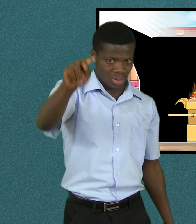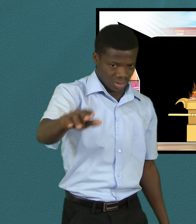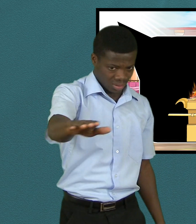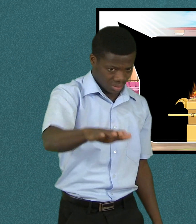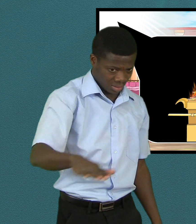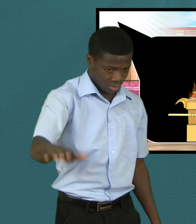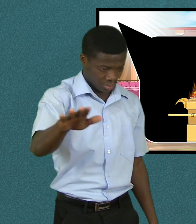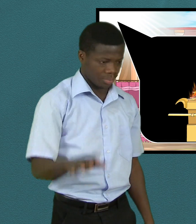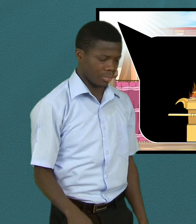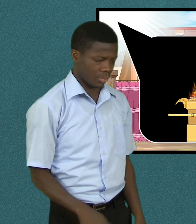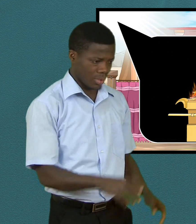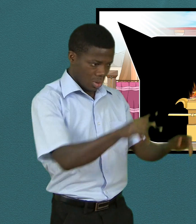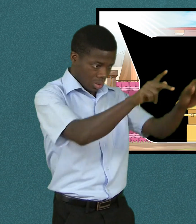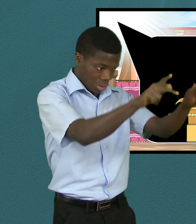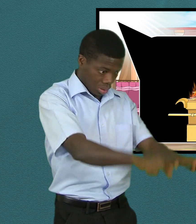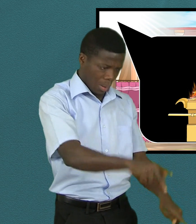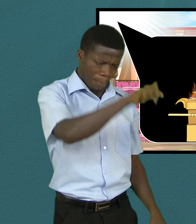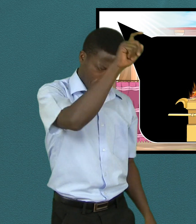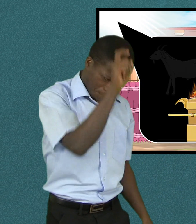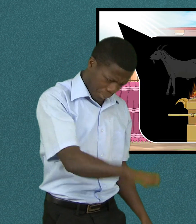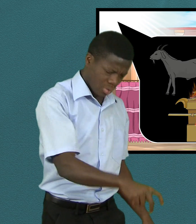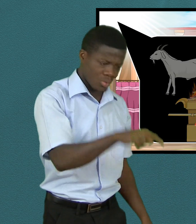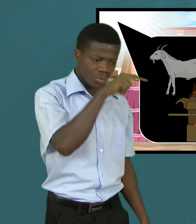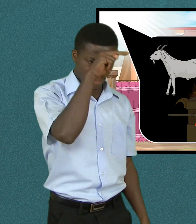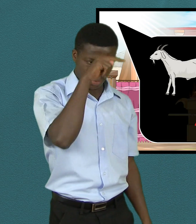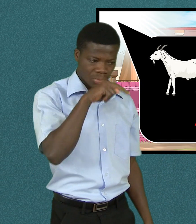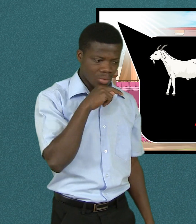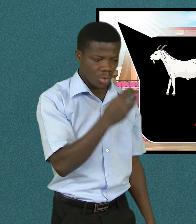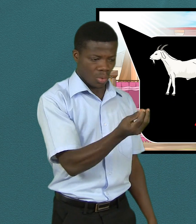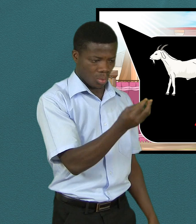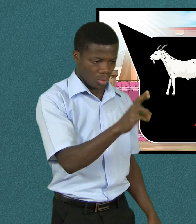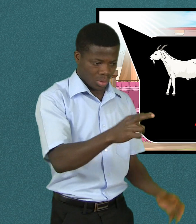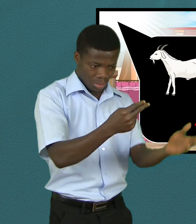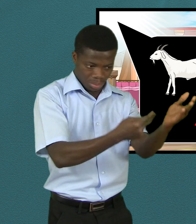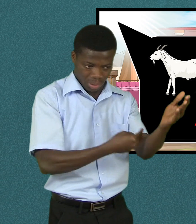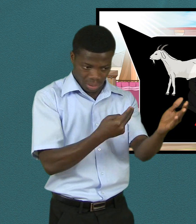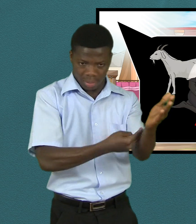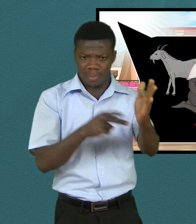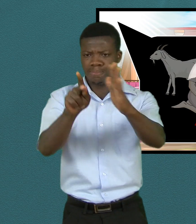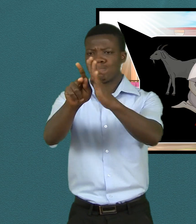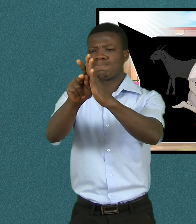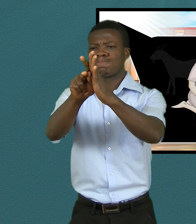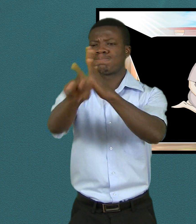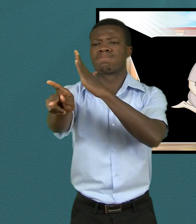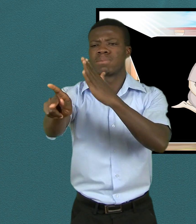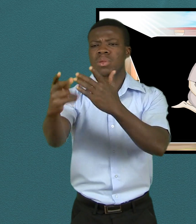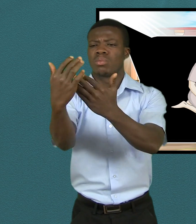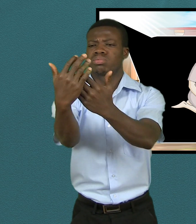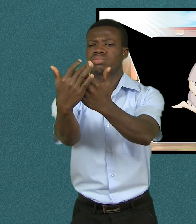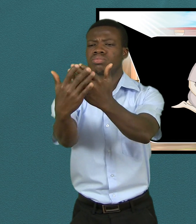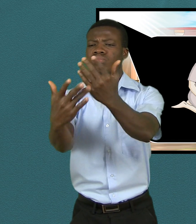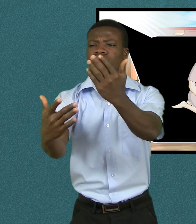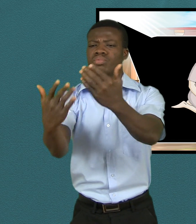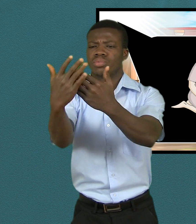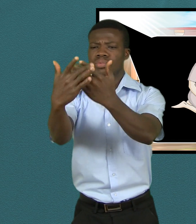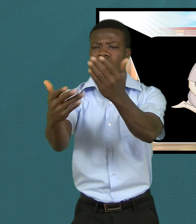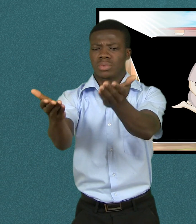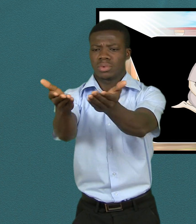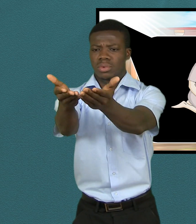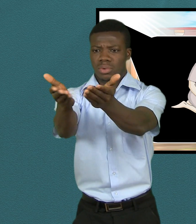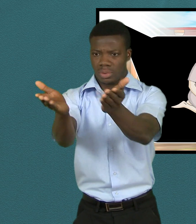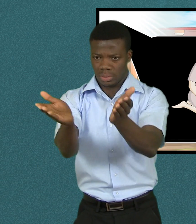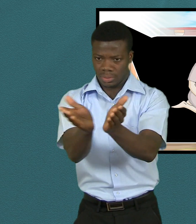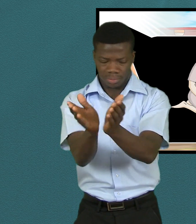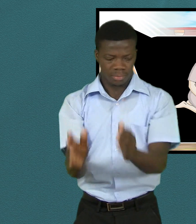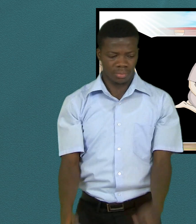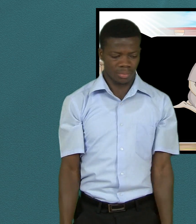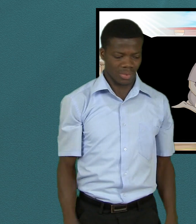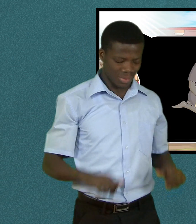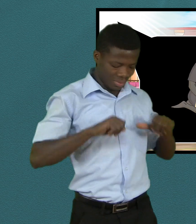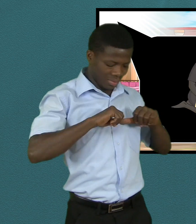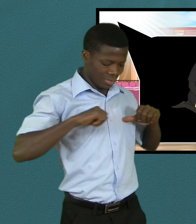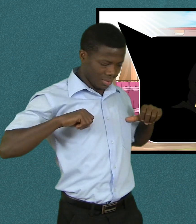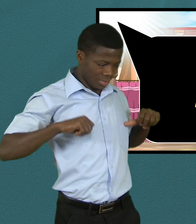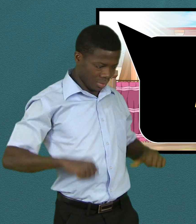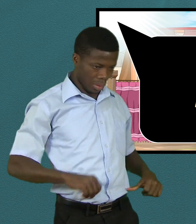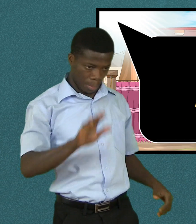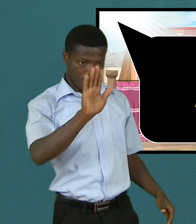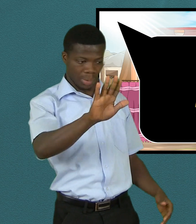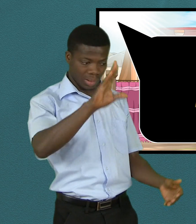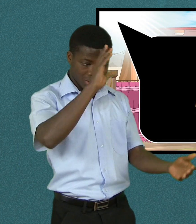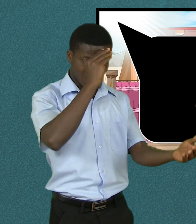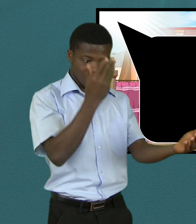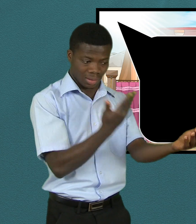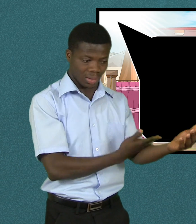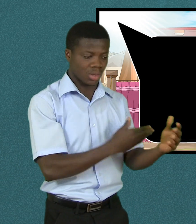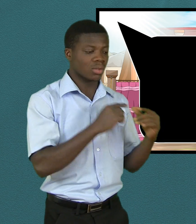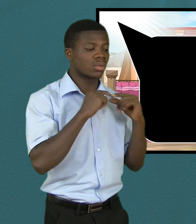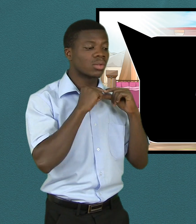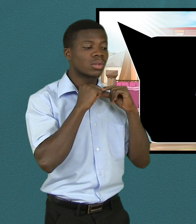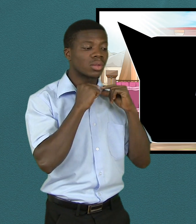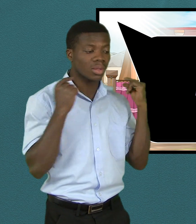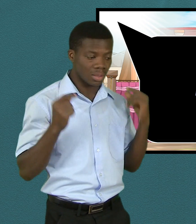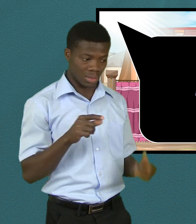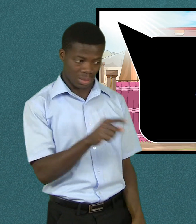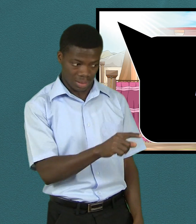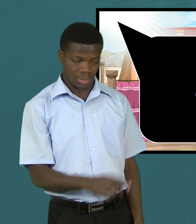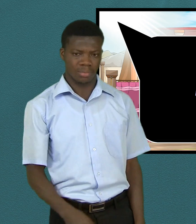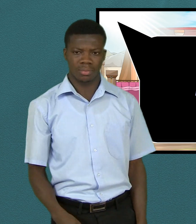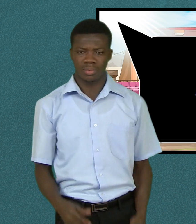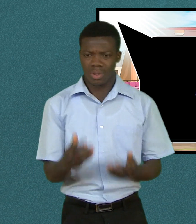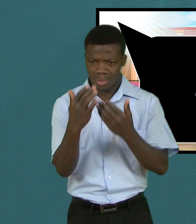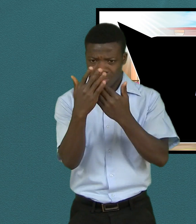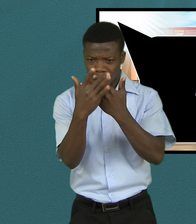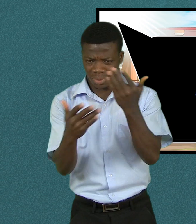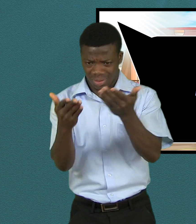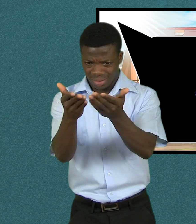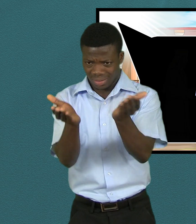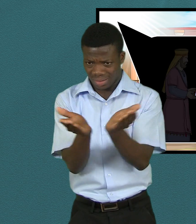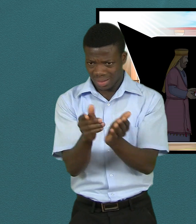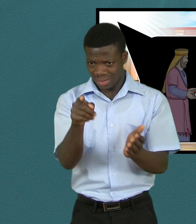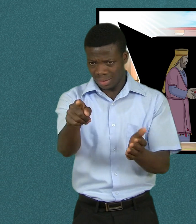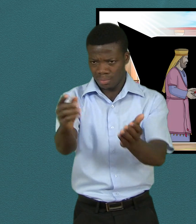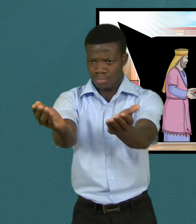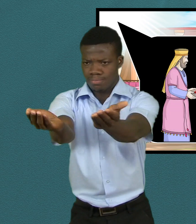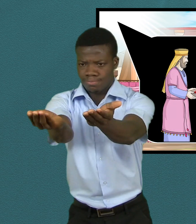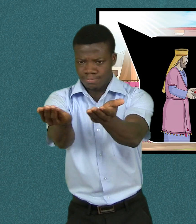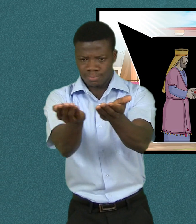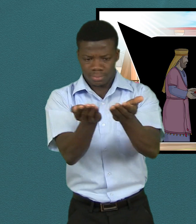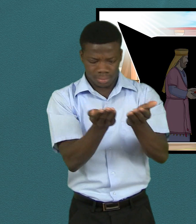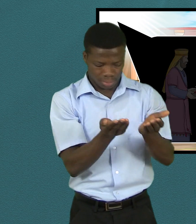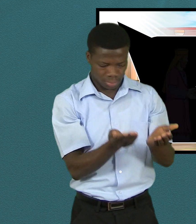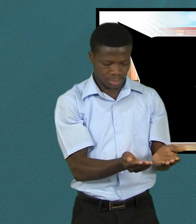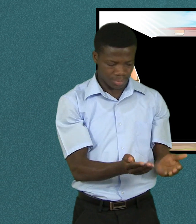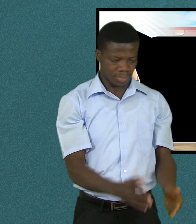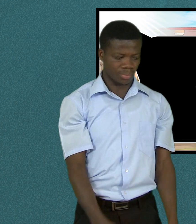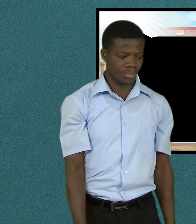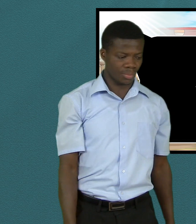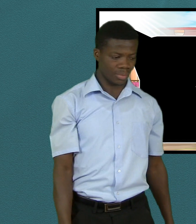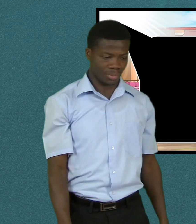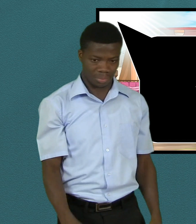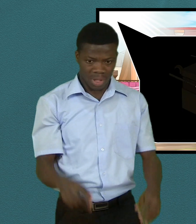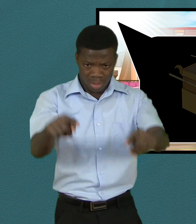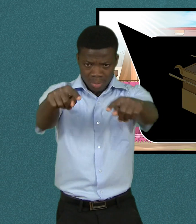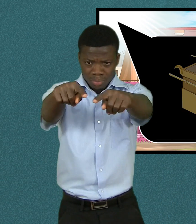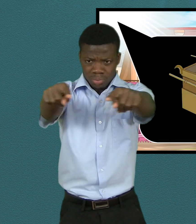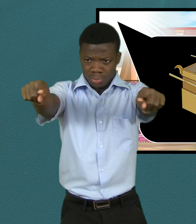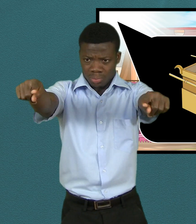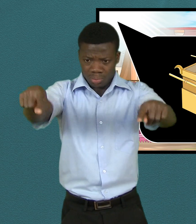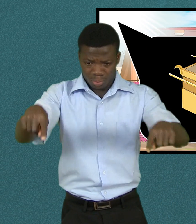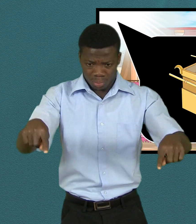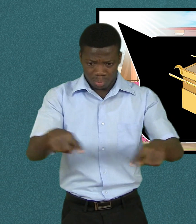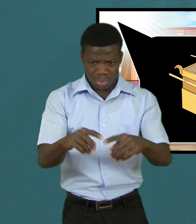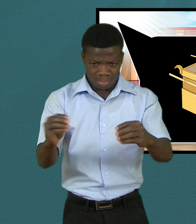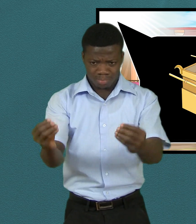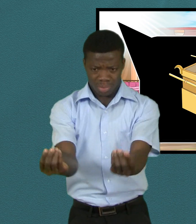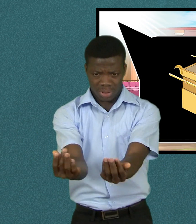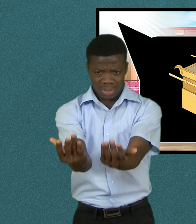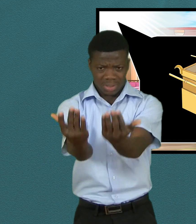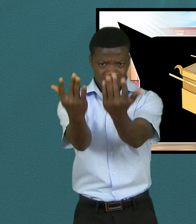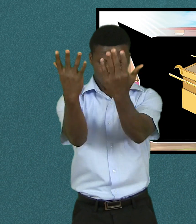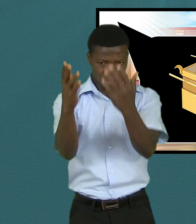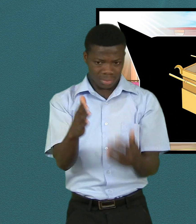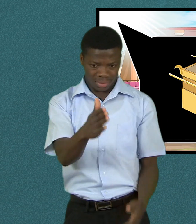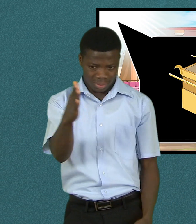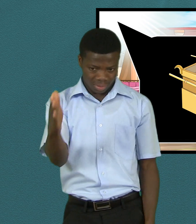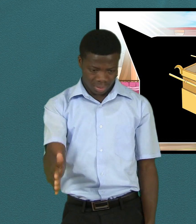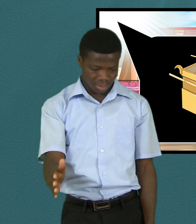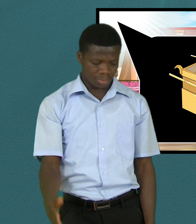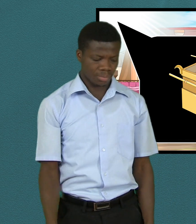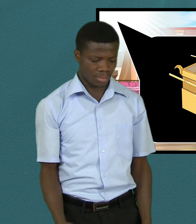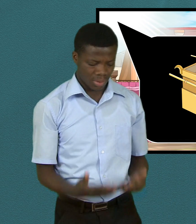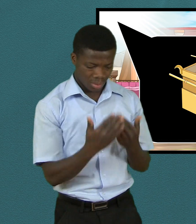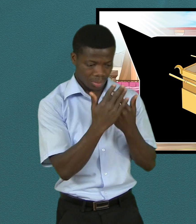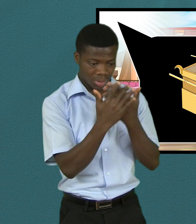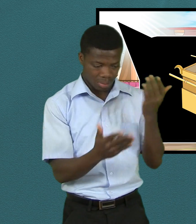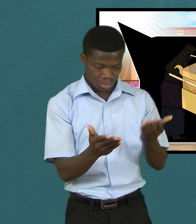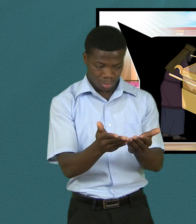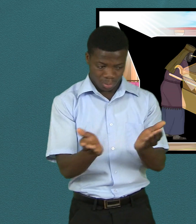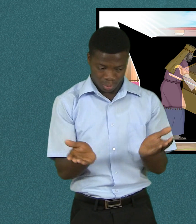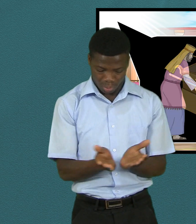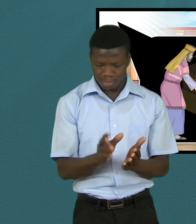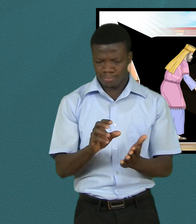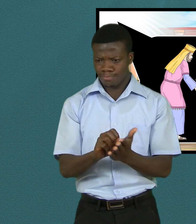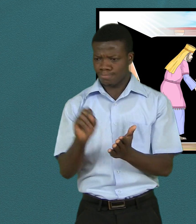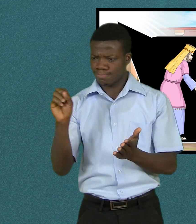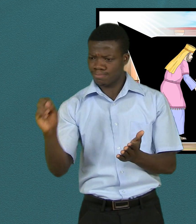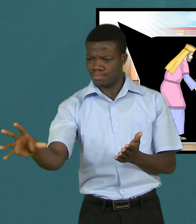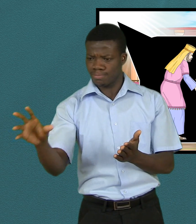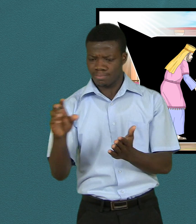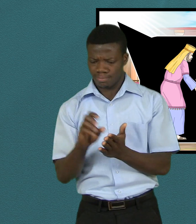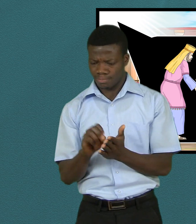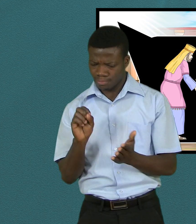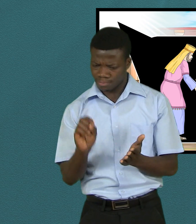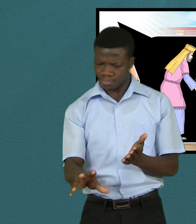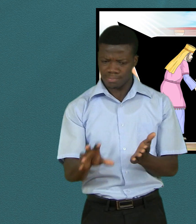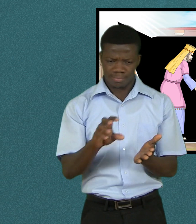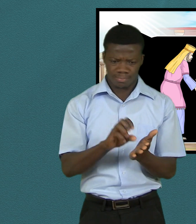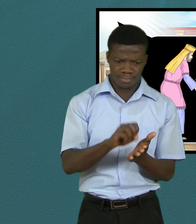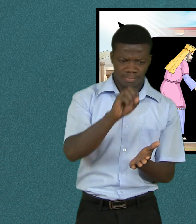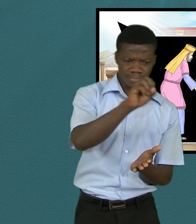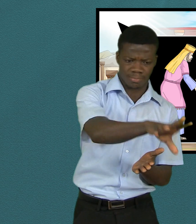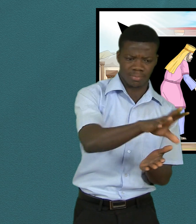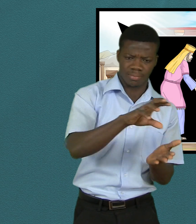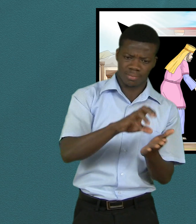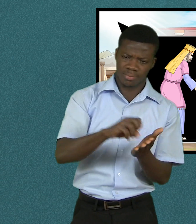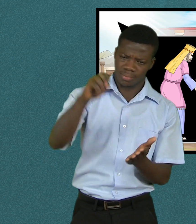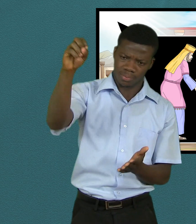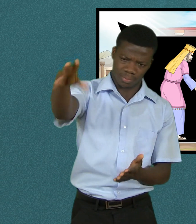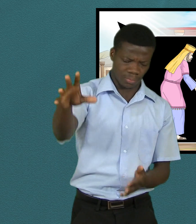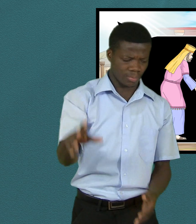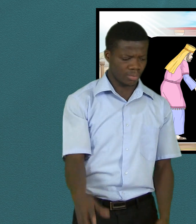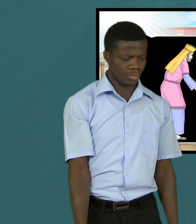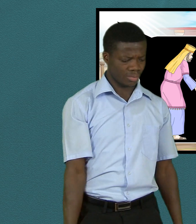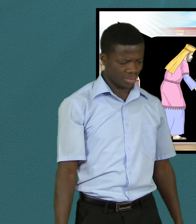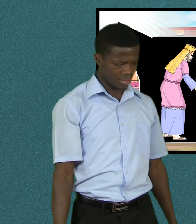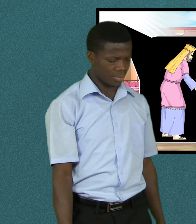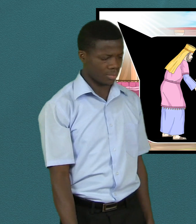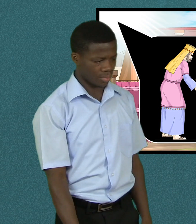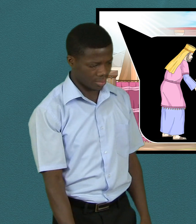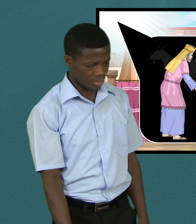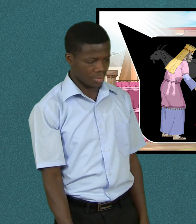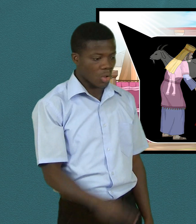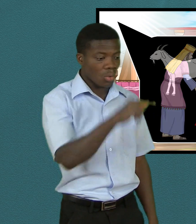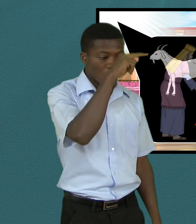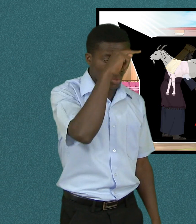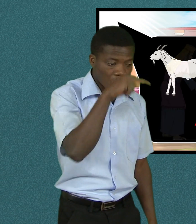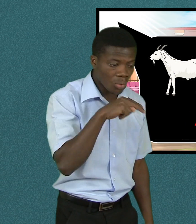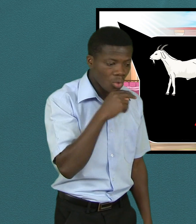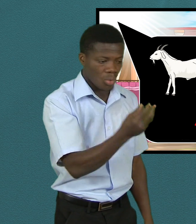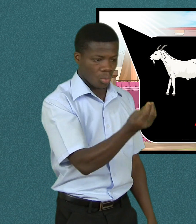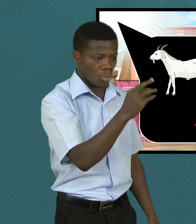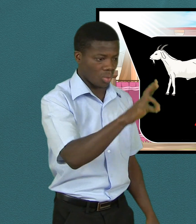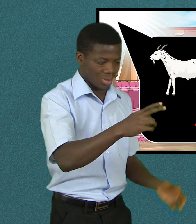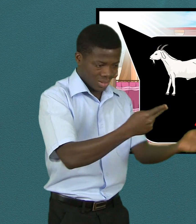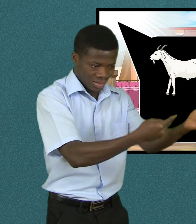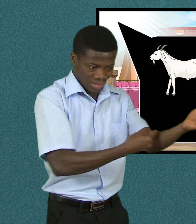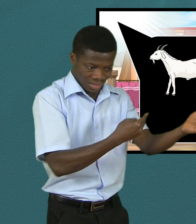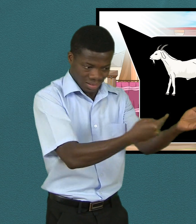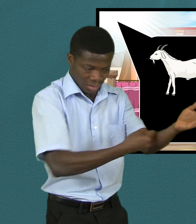He shall slaughter it on the north side of the altar before the LORD, and Aaron’s sons the priests are to sprinkle its blood against the altar on all sides.